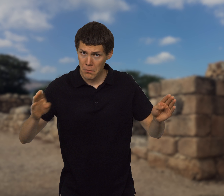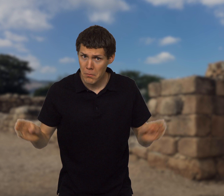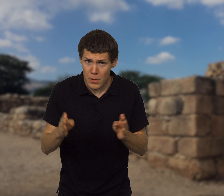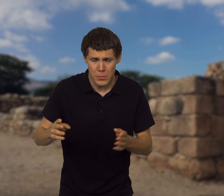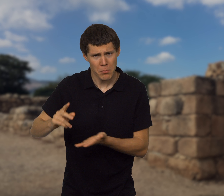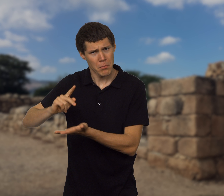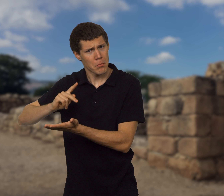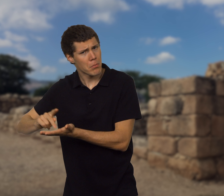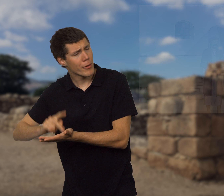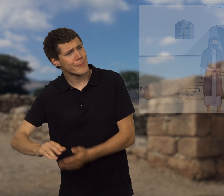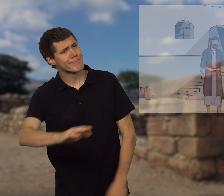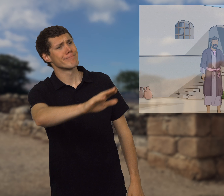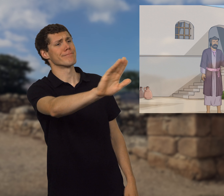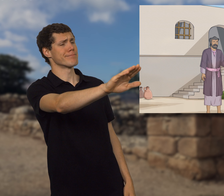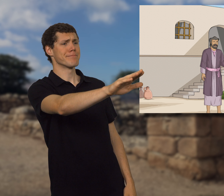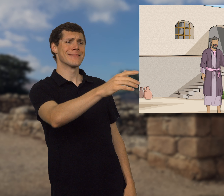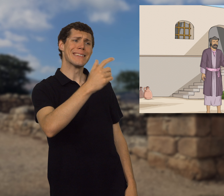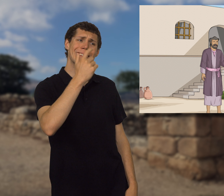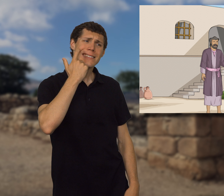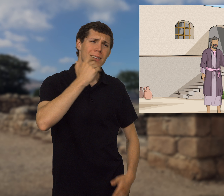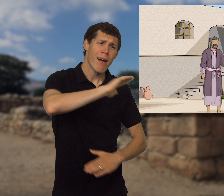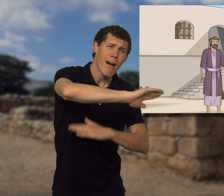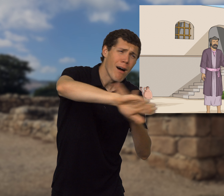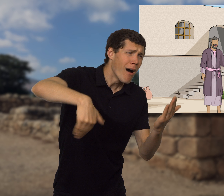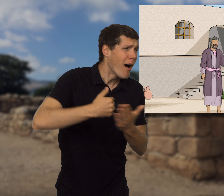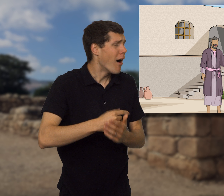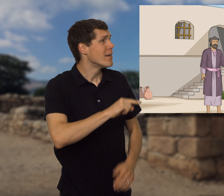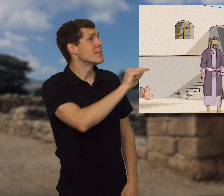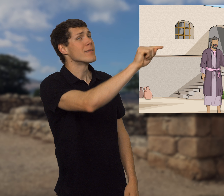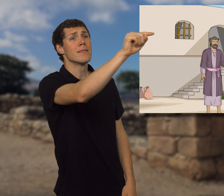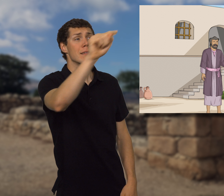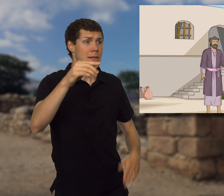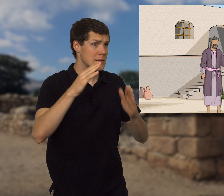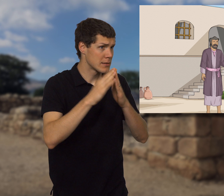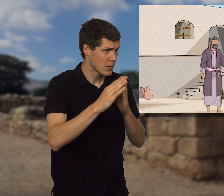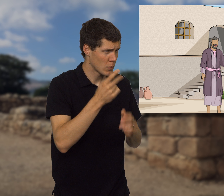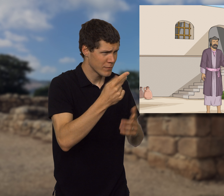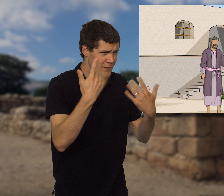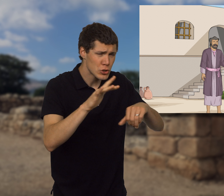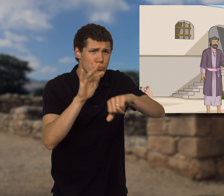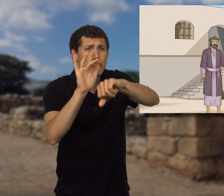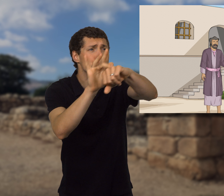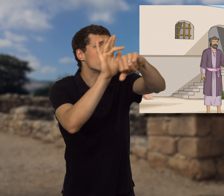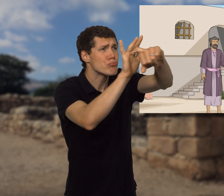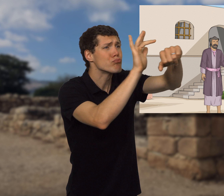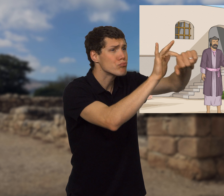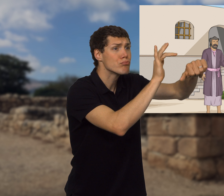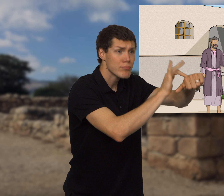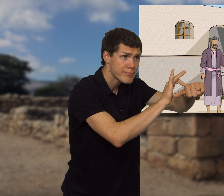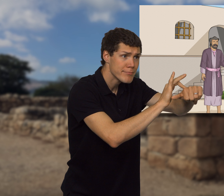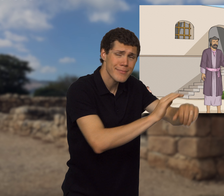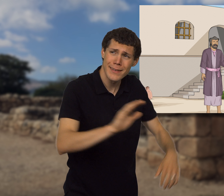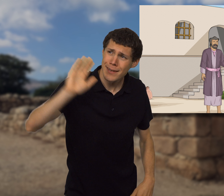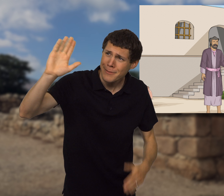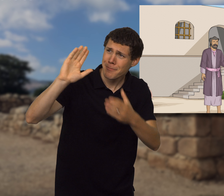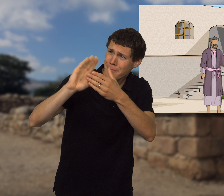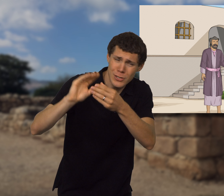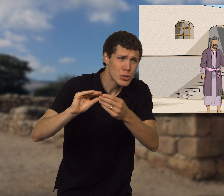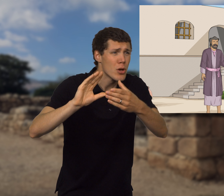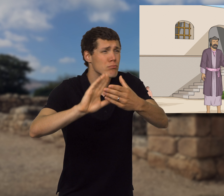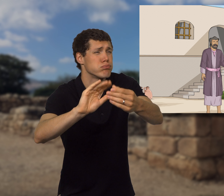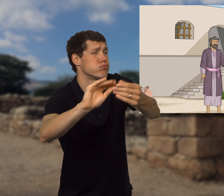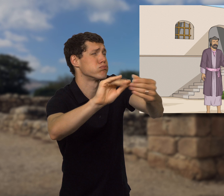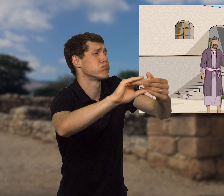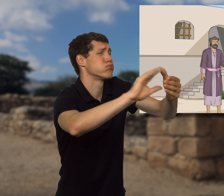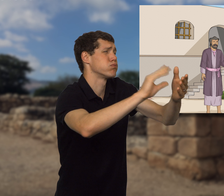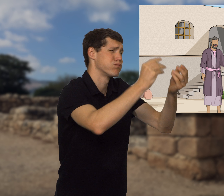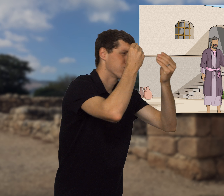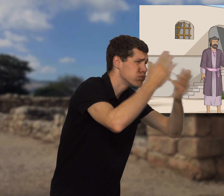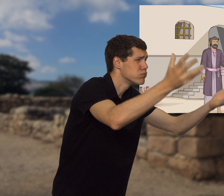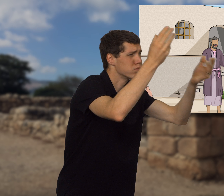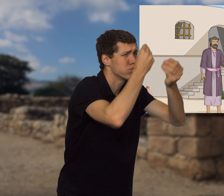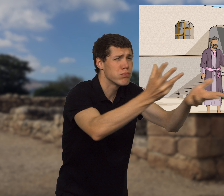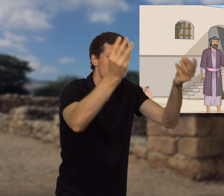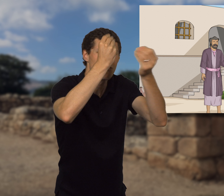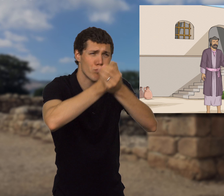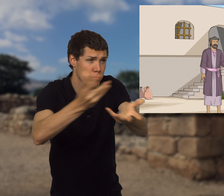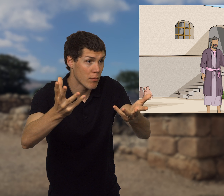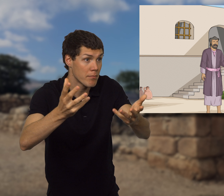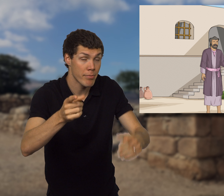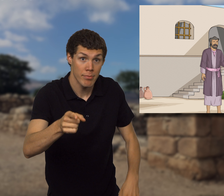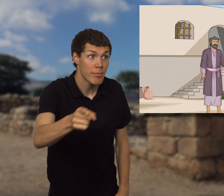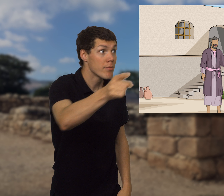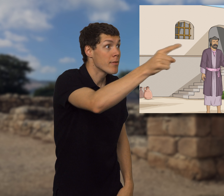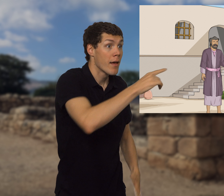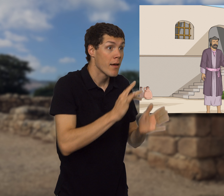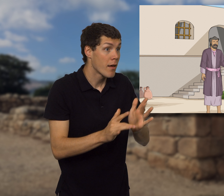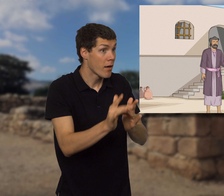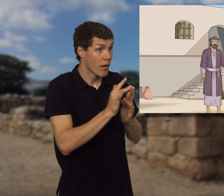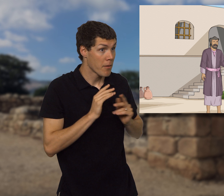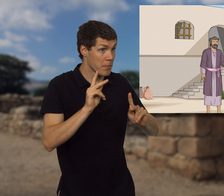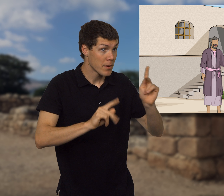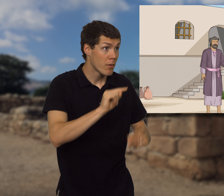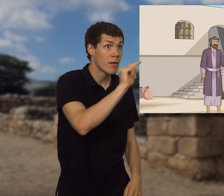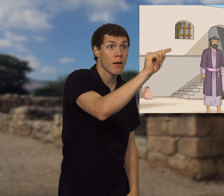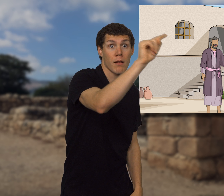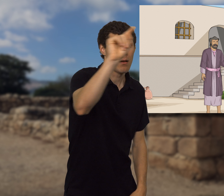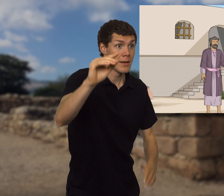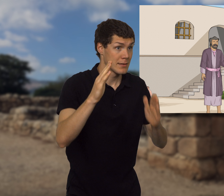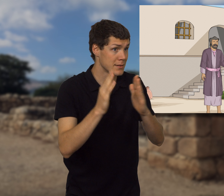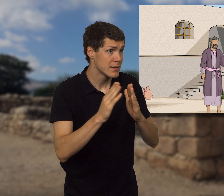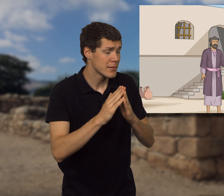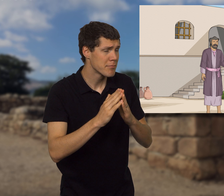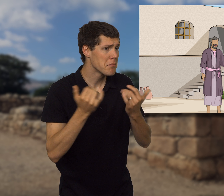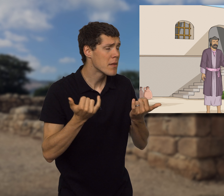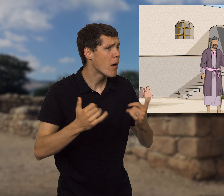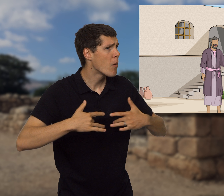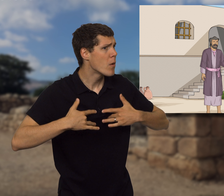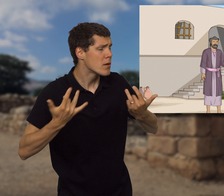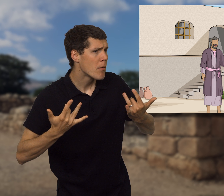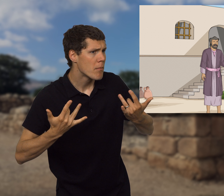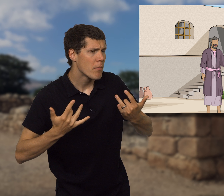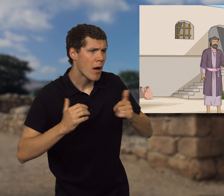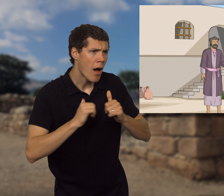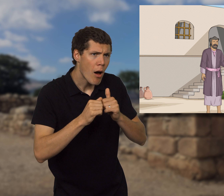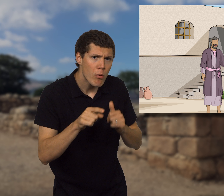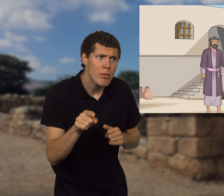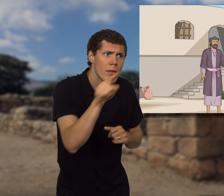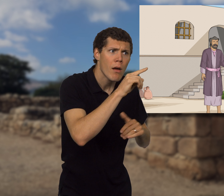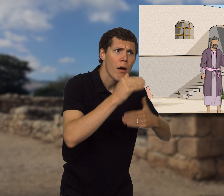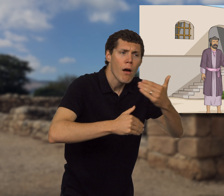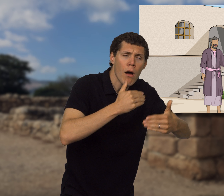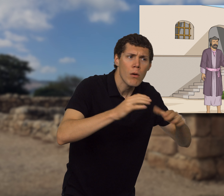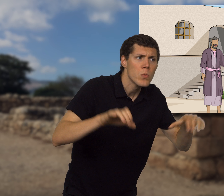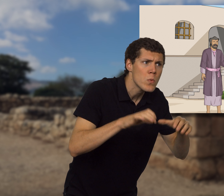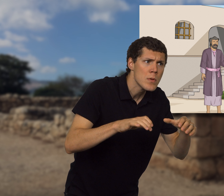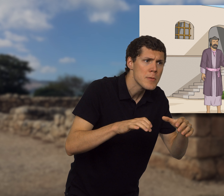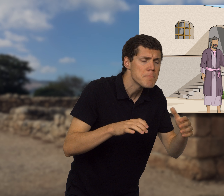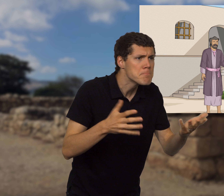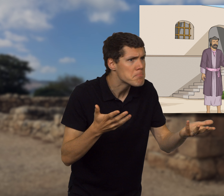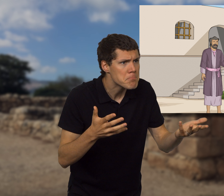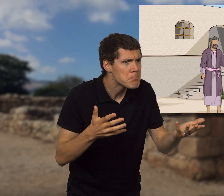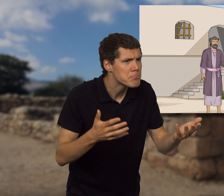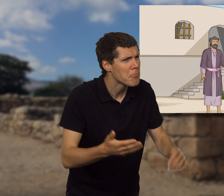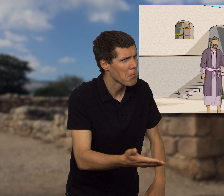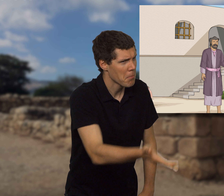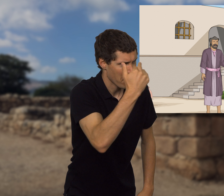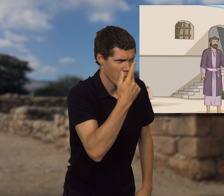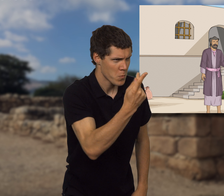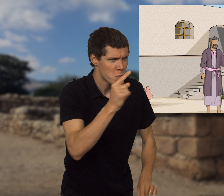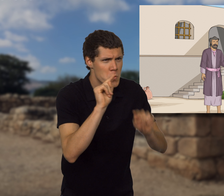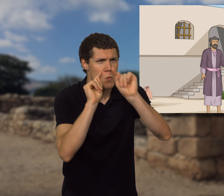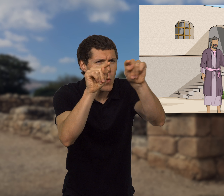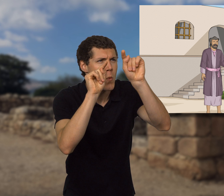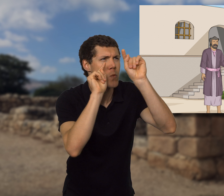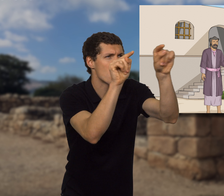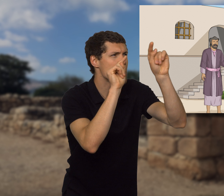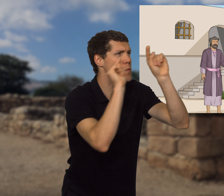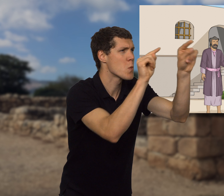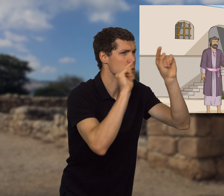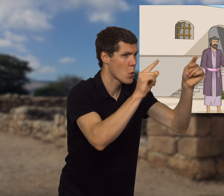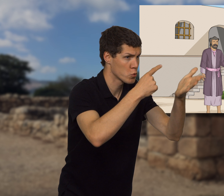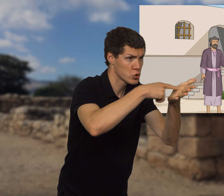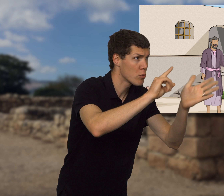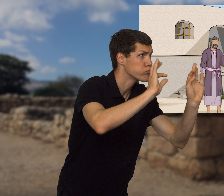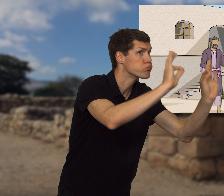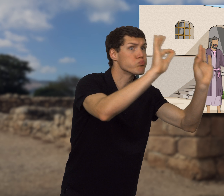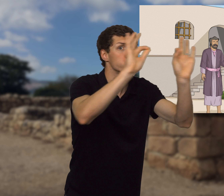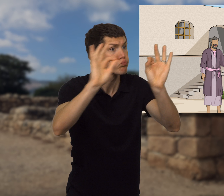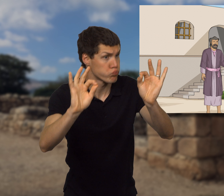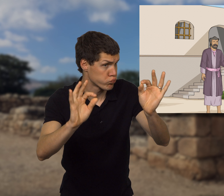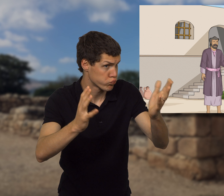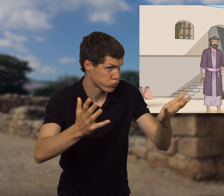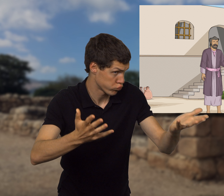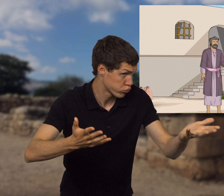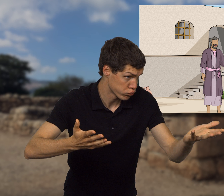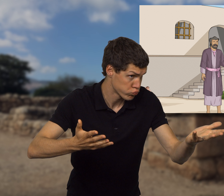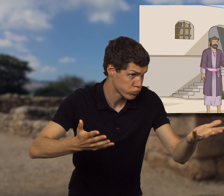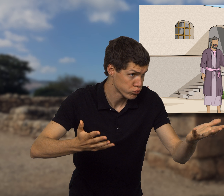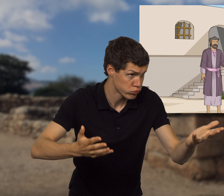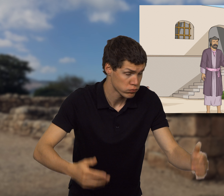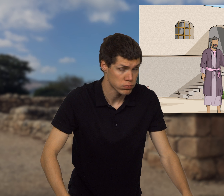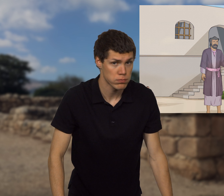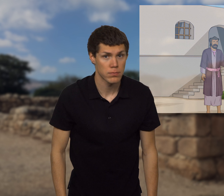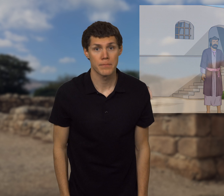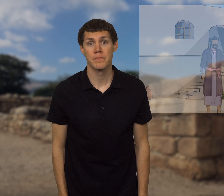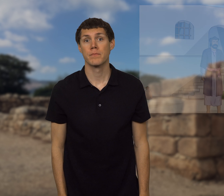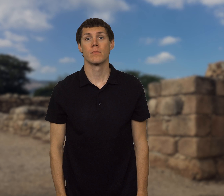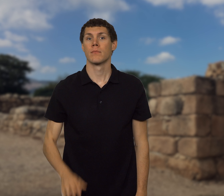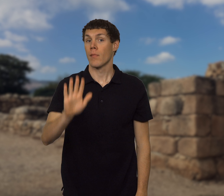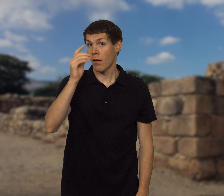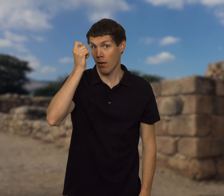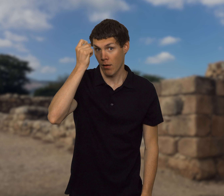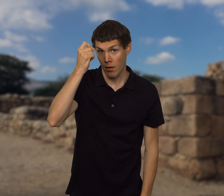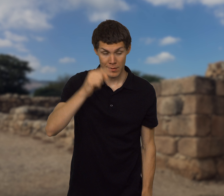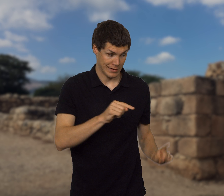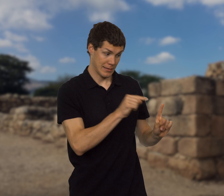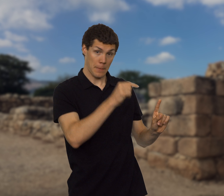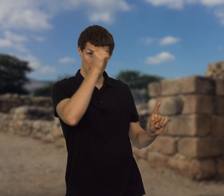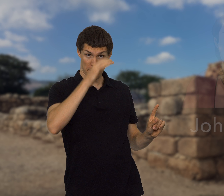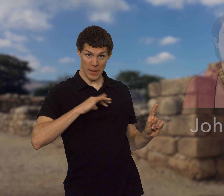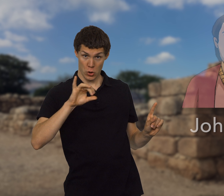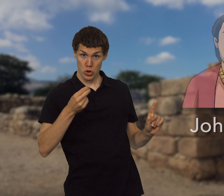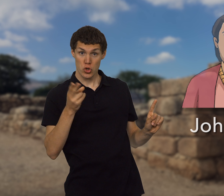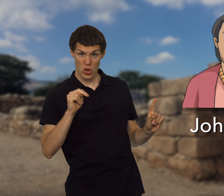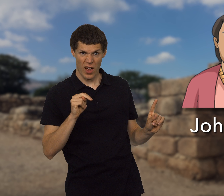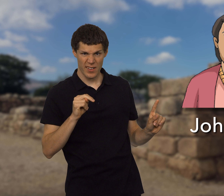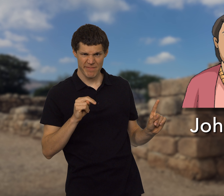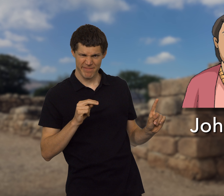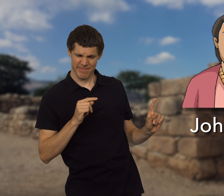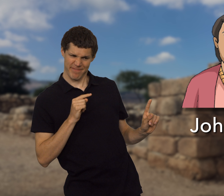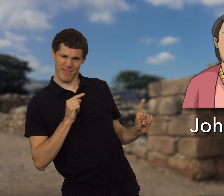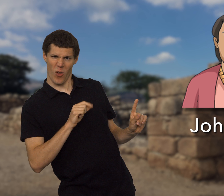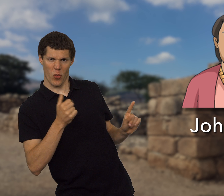Some time later Paul said to Barnabas, “Let us go back and visit the brothers in every town where we proclaimed the word of the Lord, to see how they are doing.”